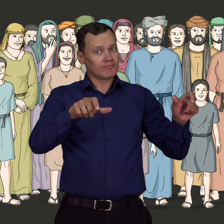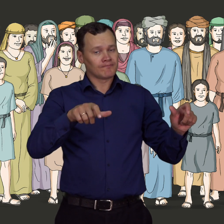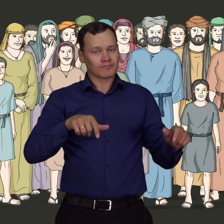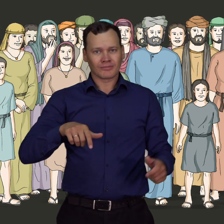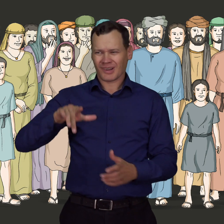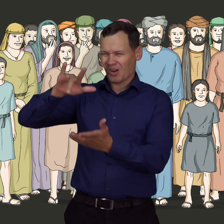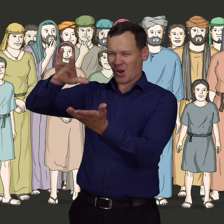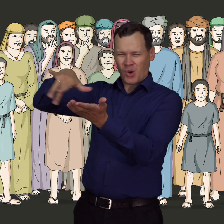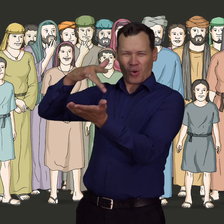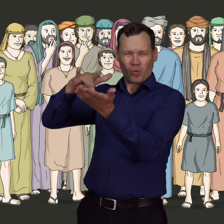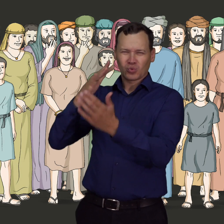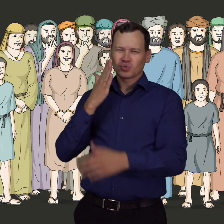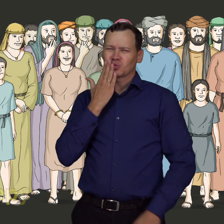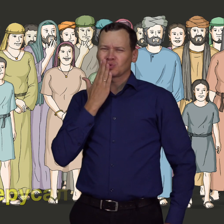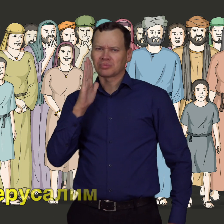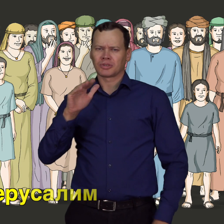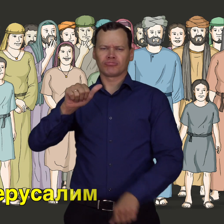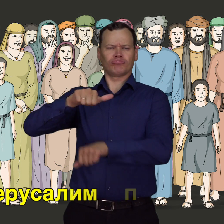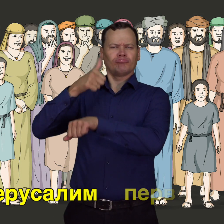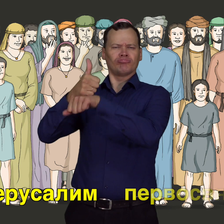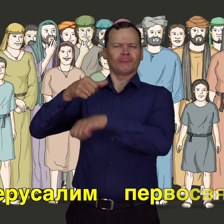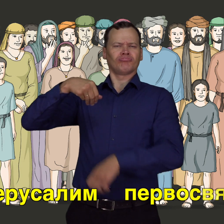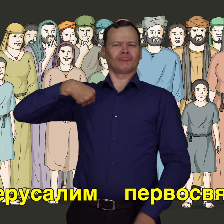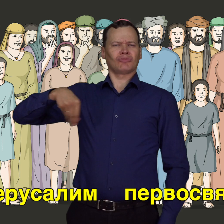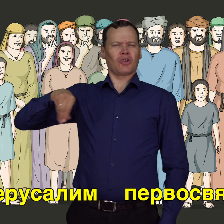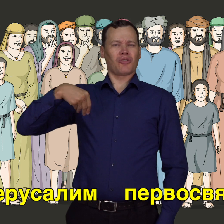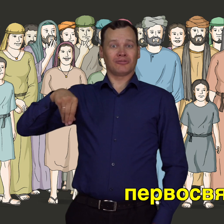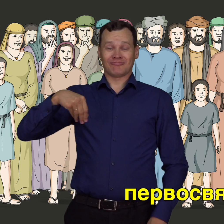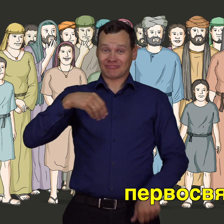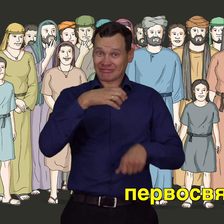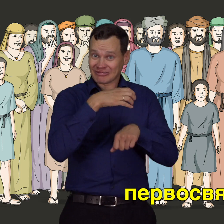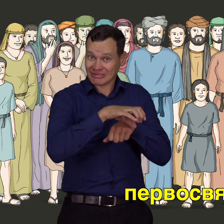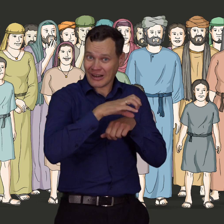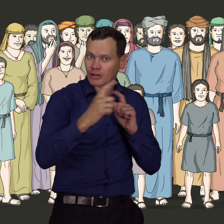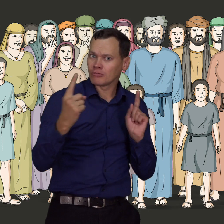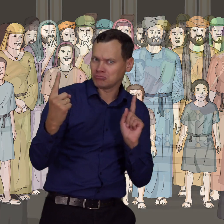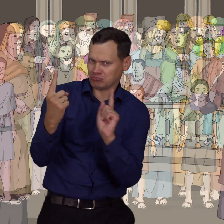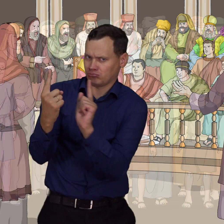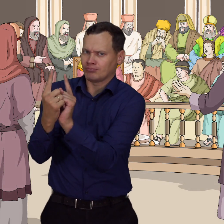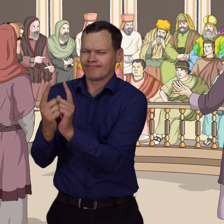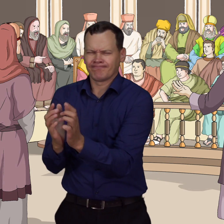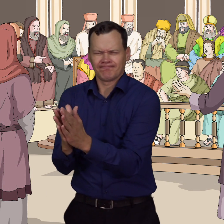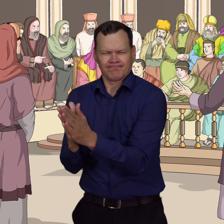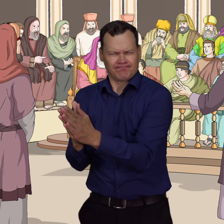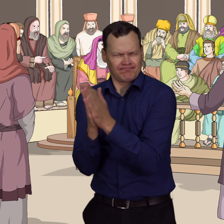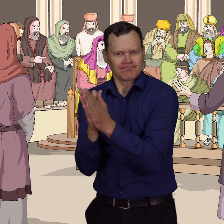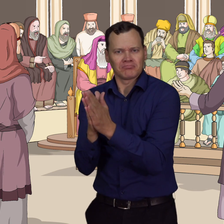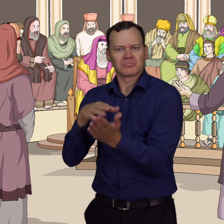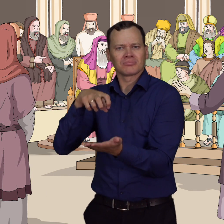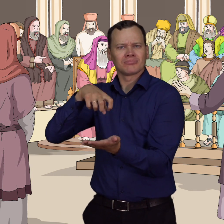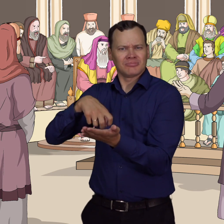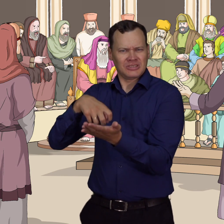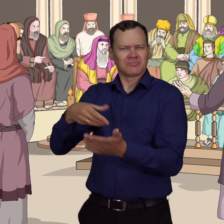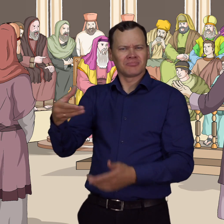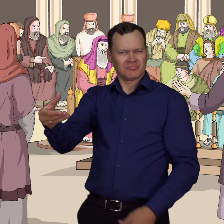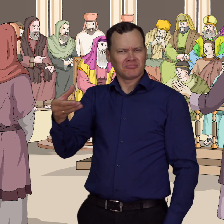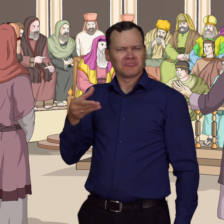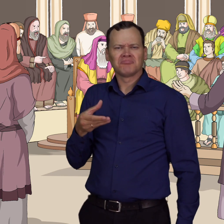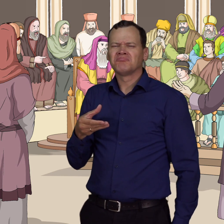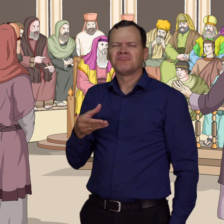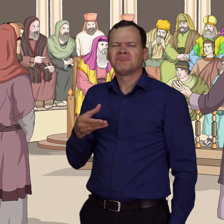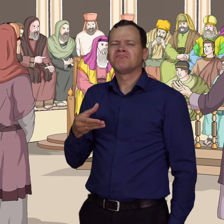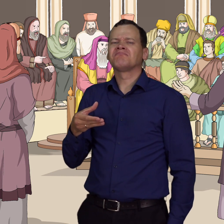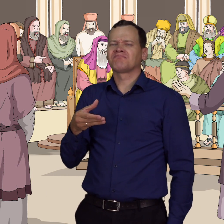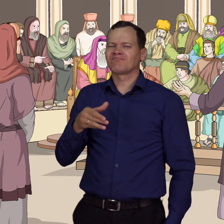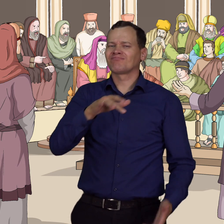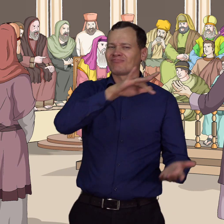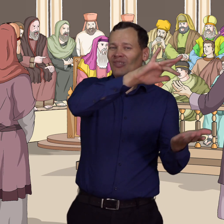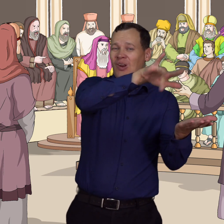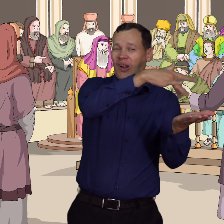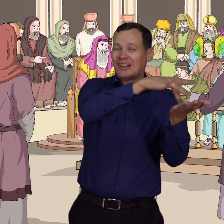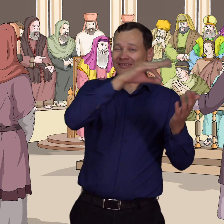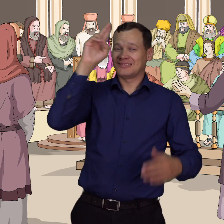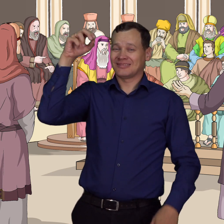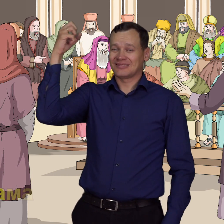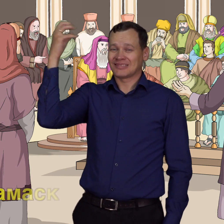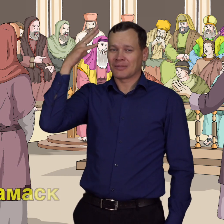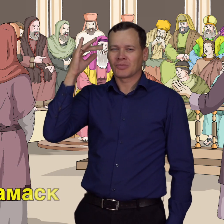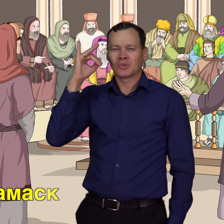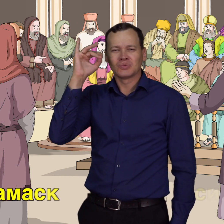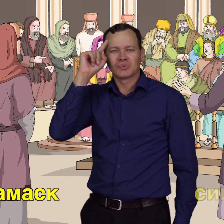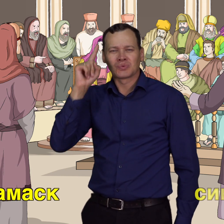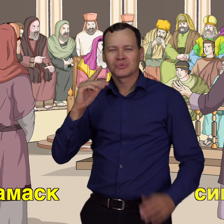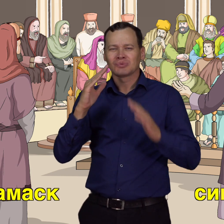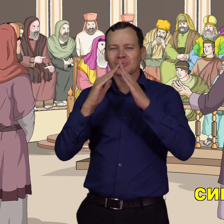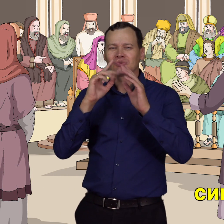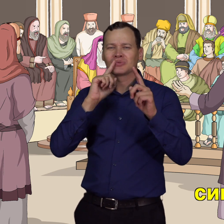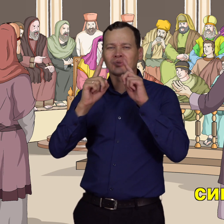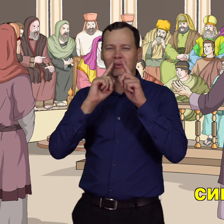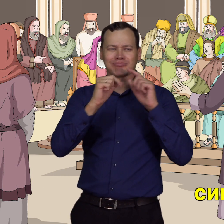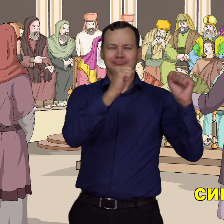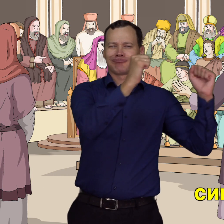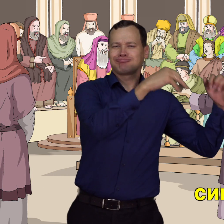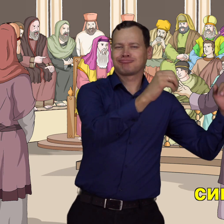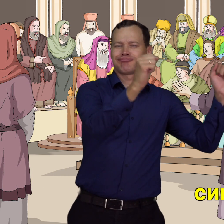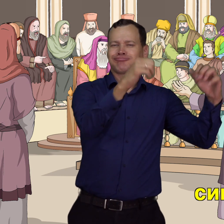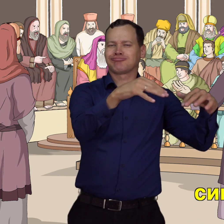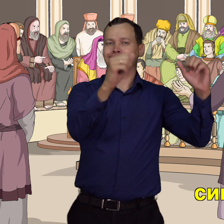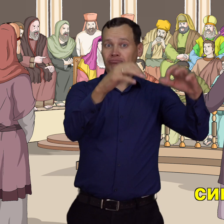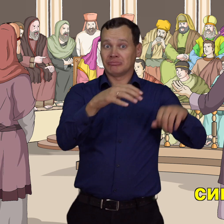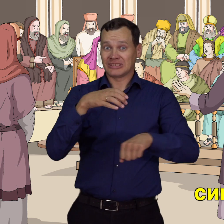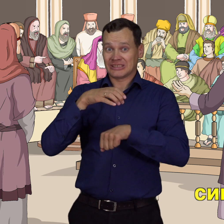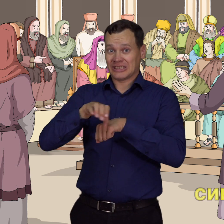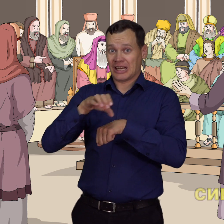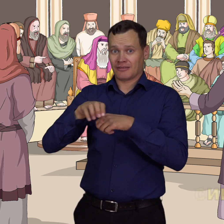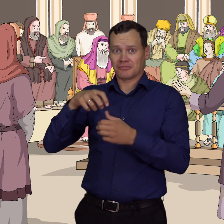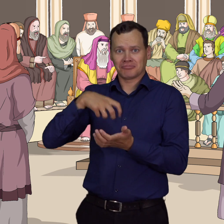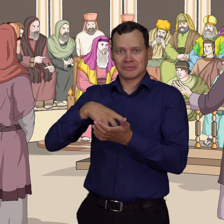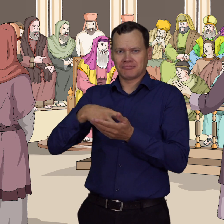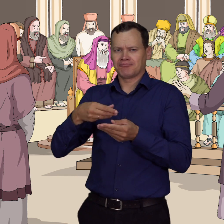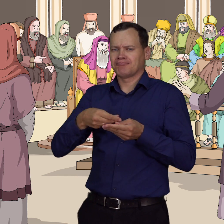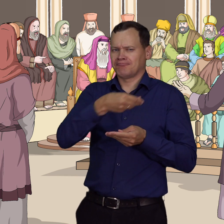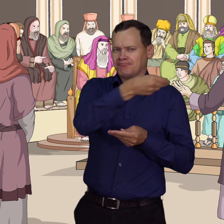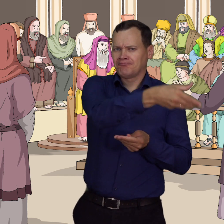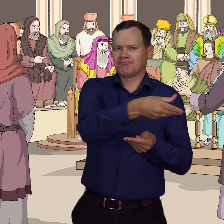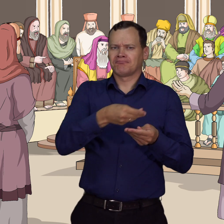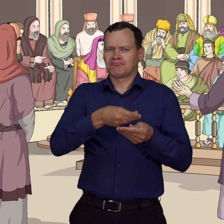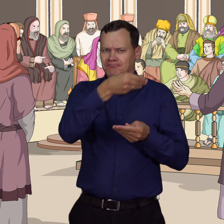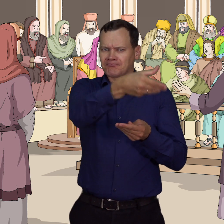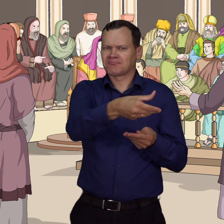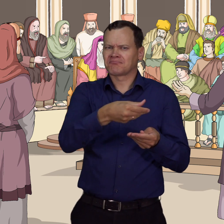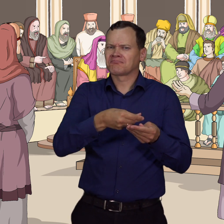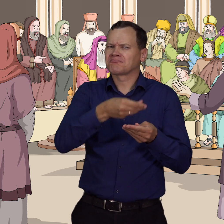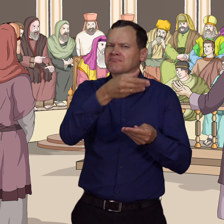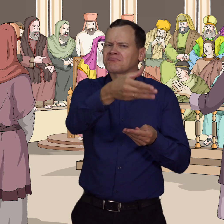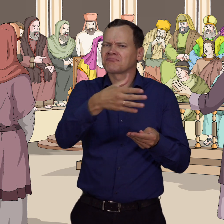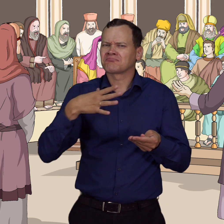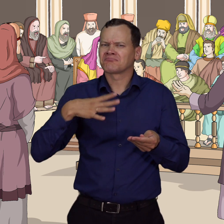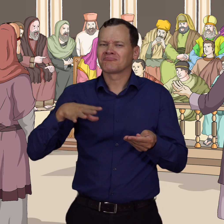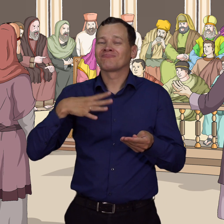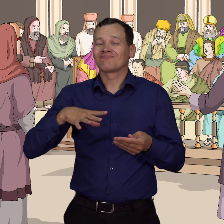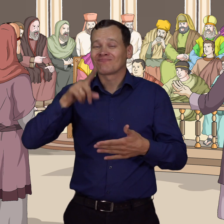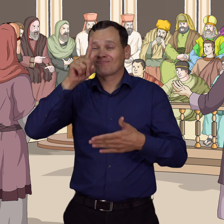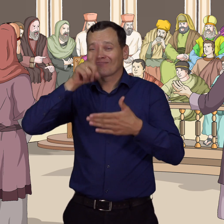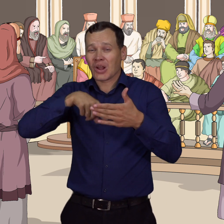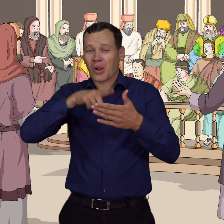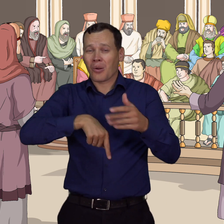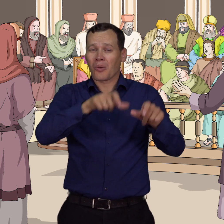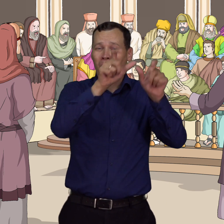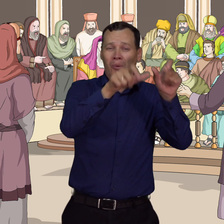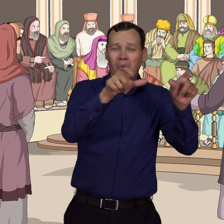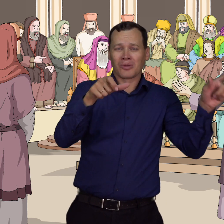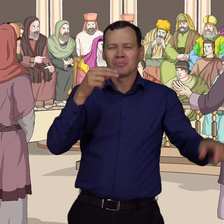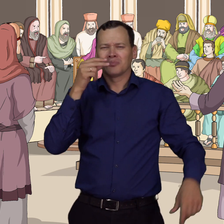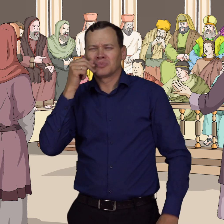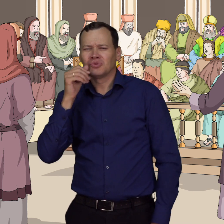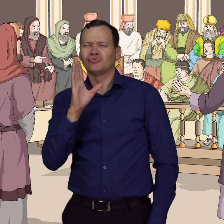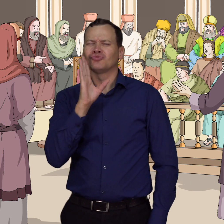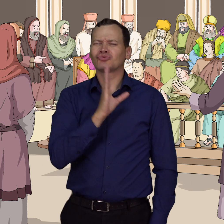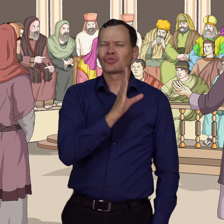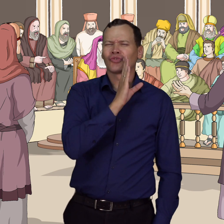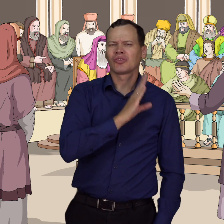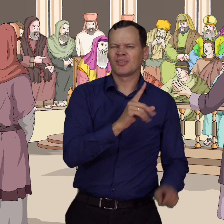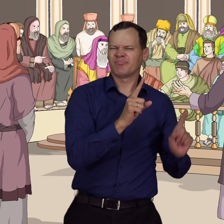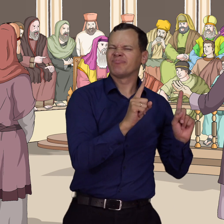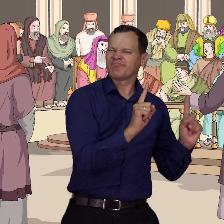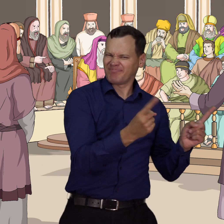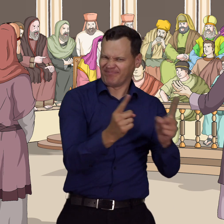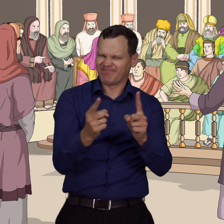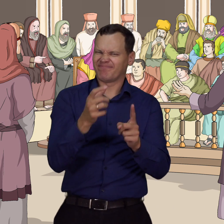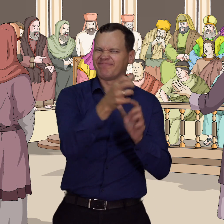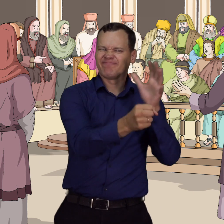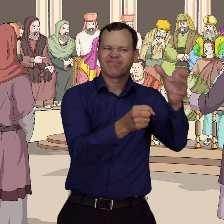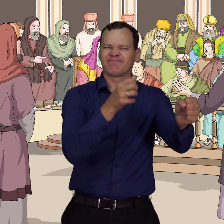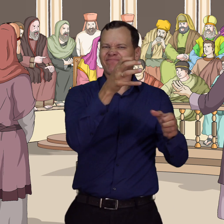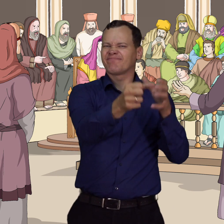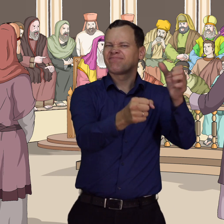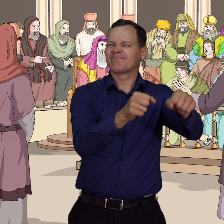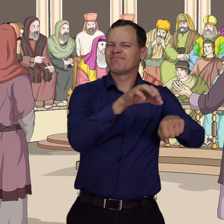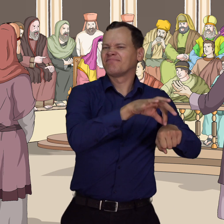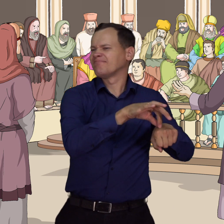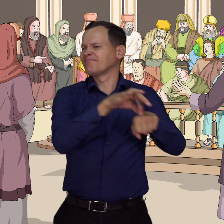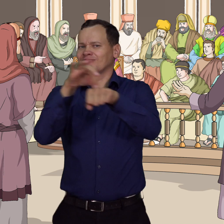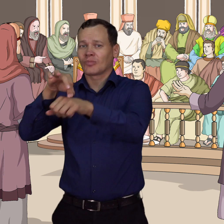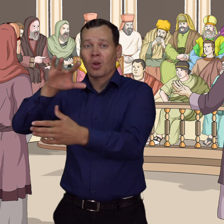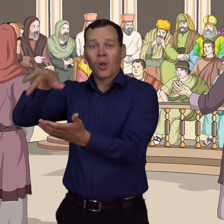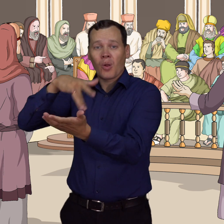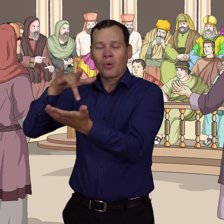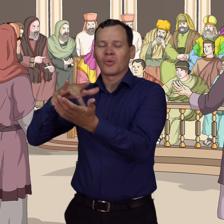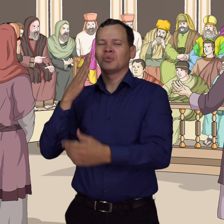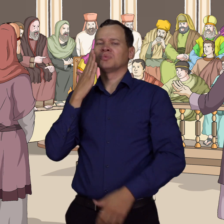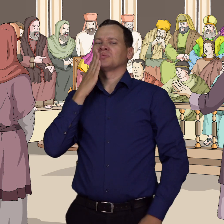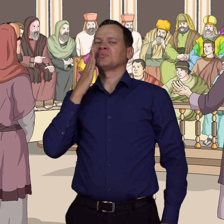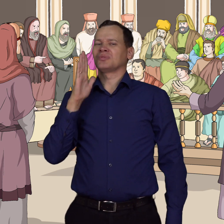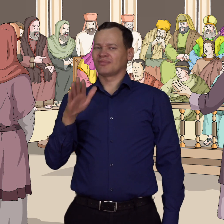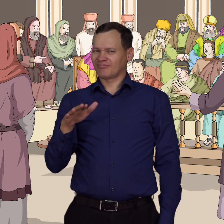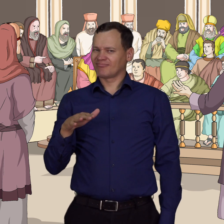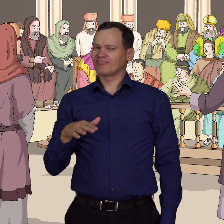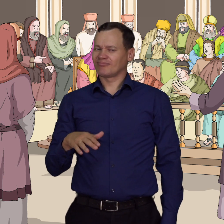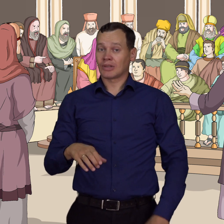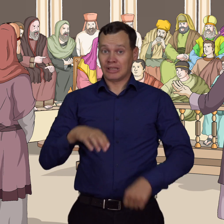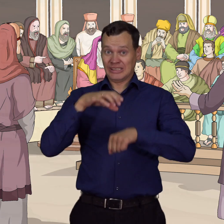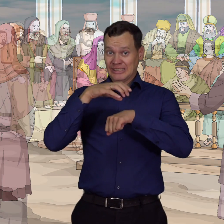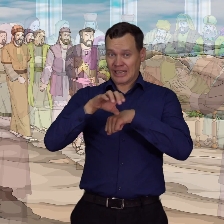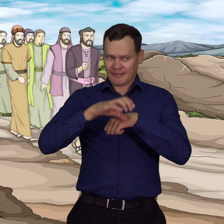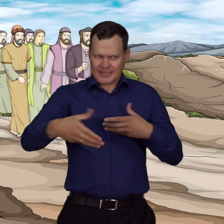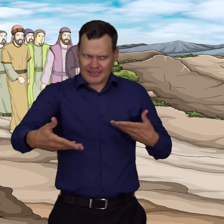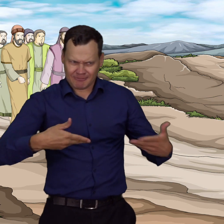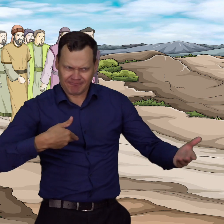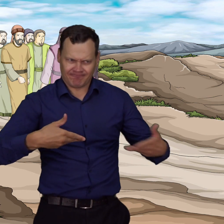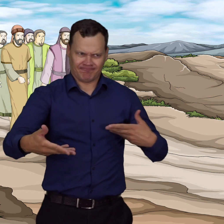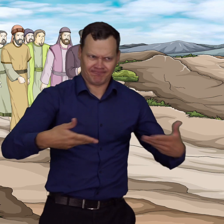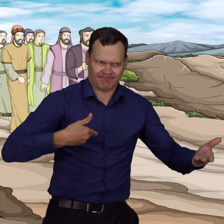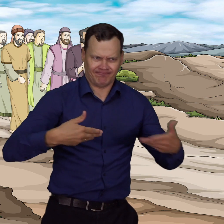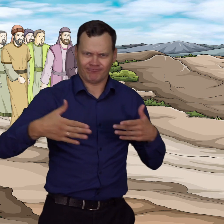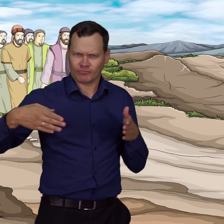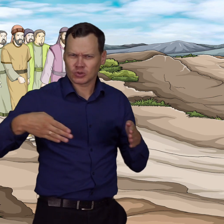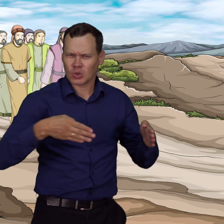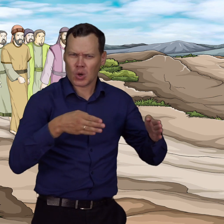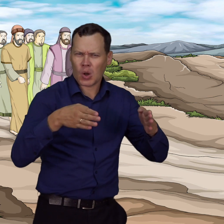He approached the high priest and requested letters to the synagogues in Damascus, so that if he found any men or women belonging to the Way, he could bring them as prisoners to Jerusalem.